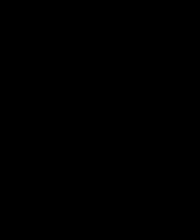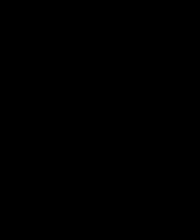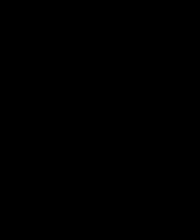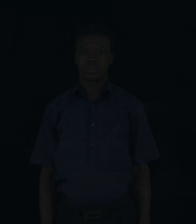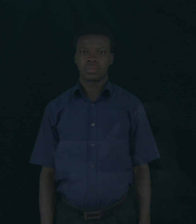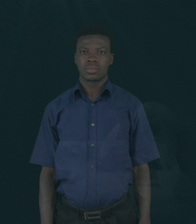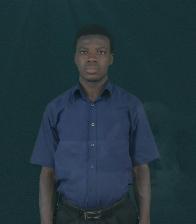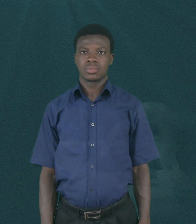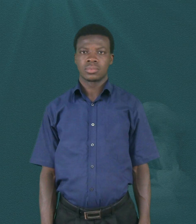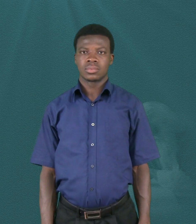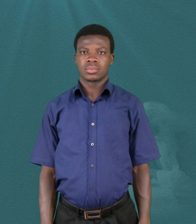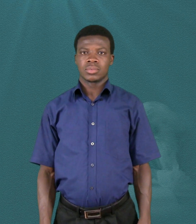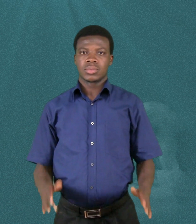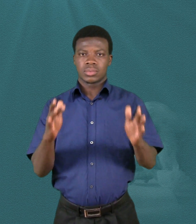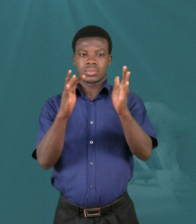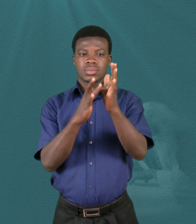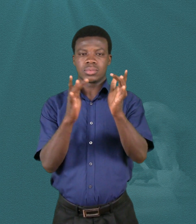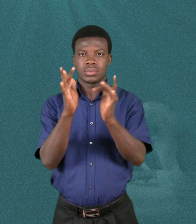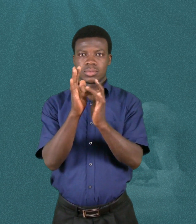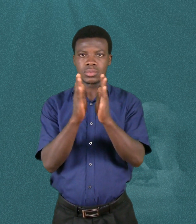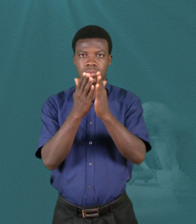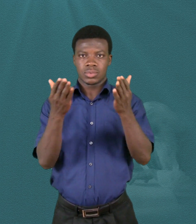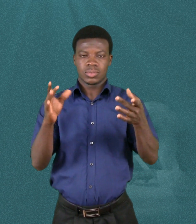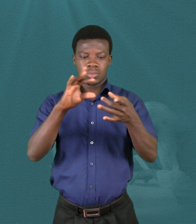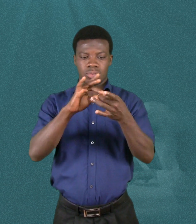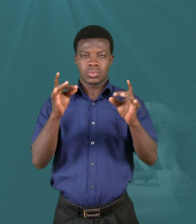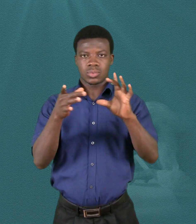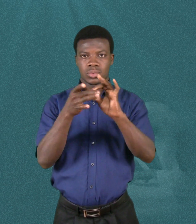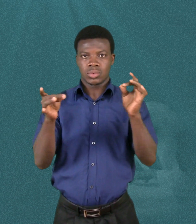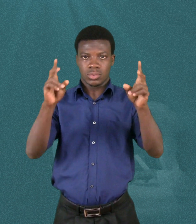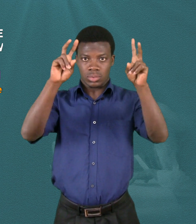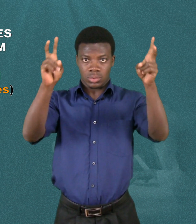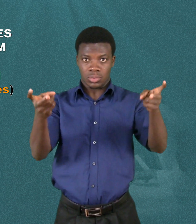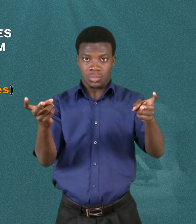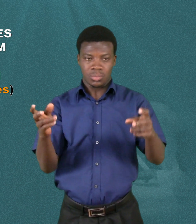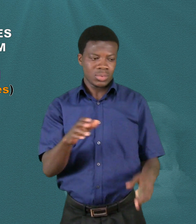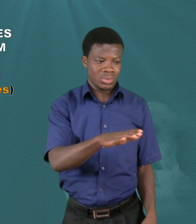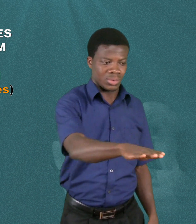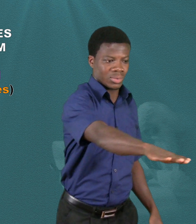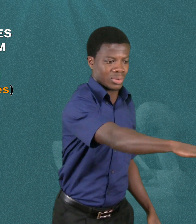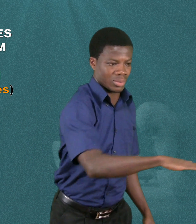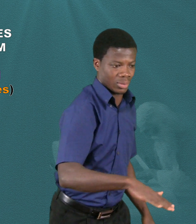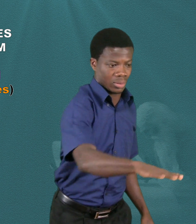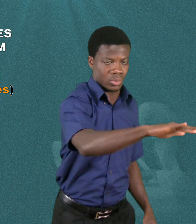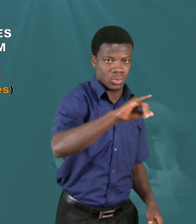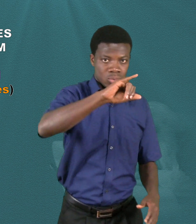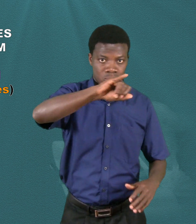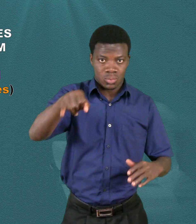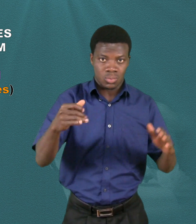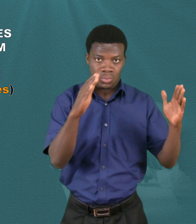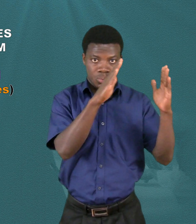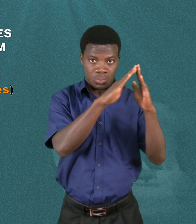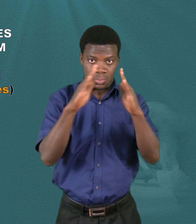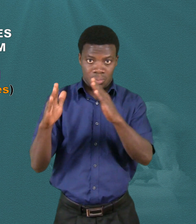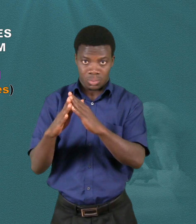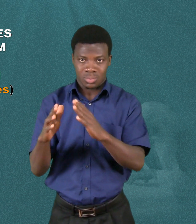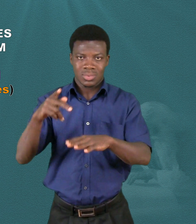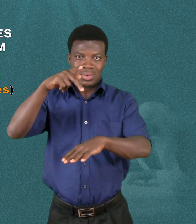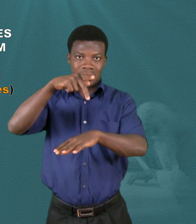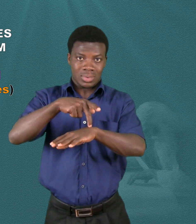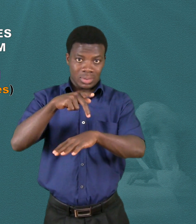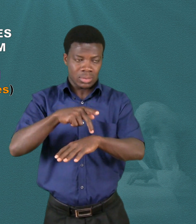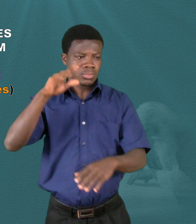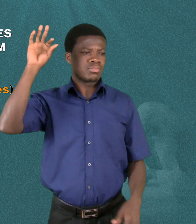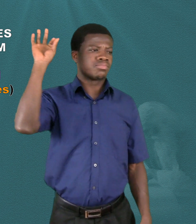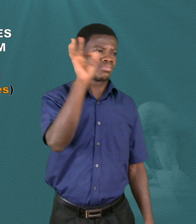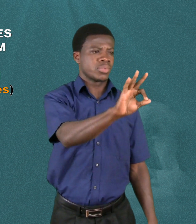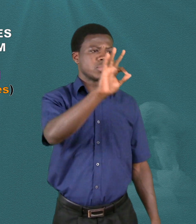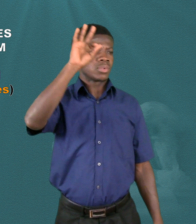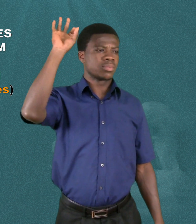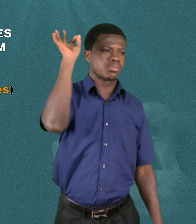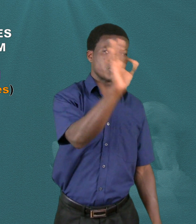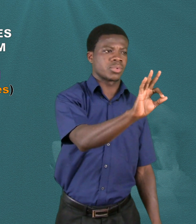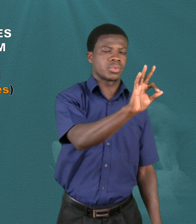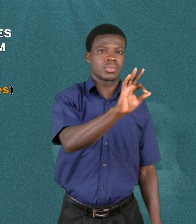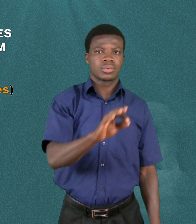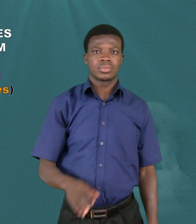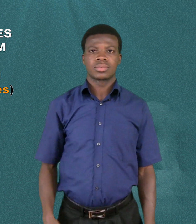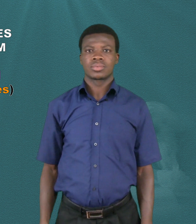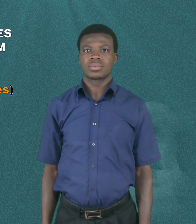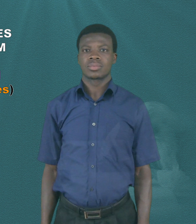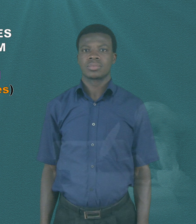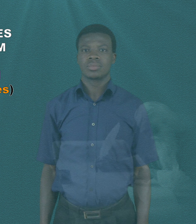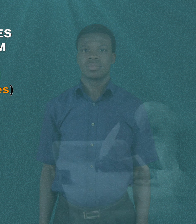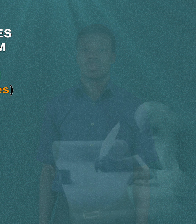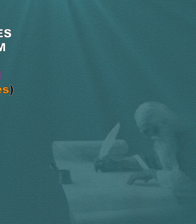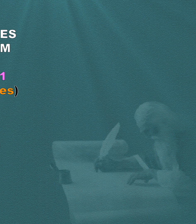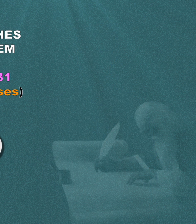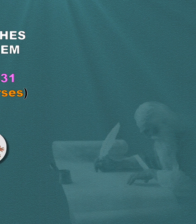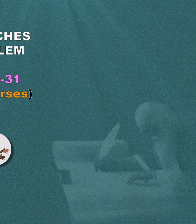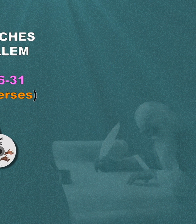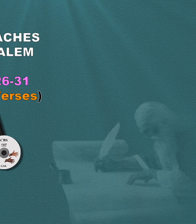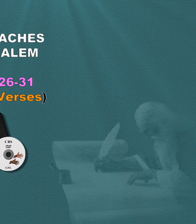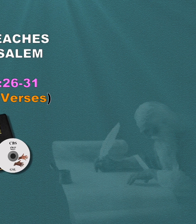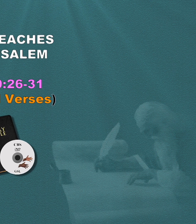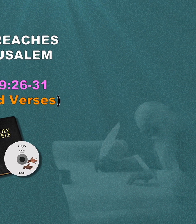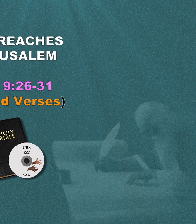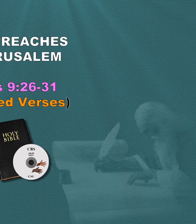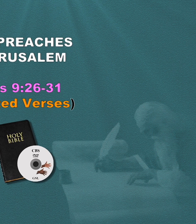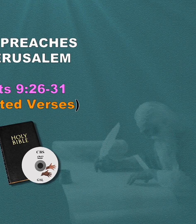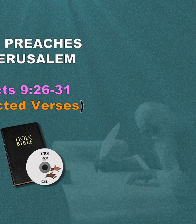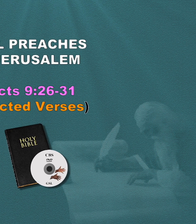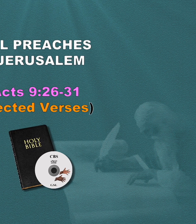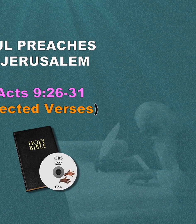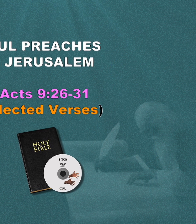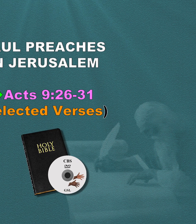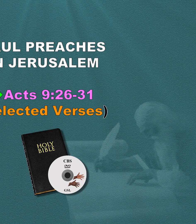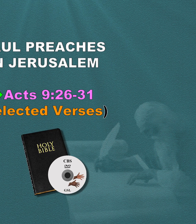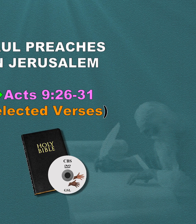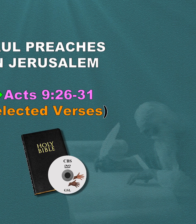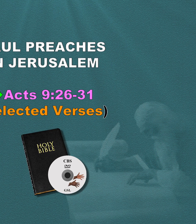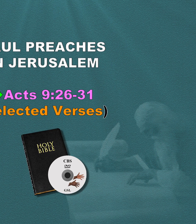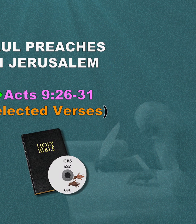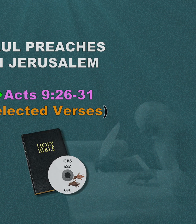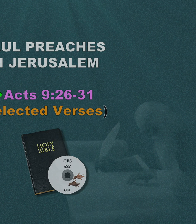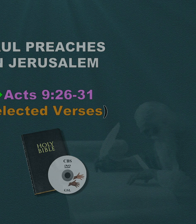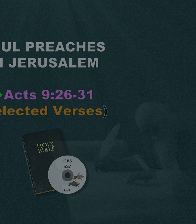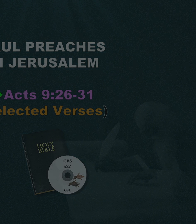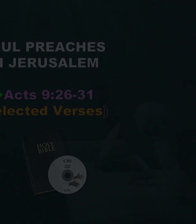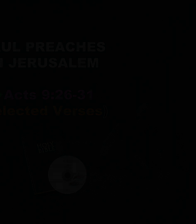Paul preaches in Jerusalem